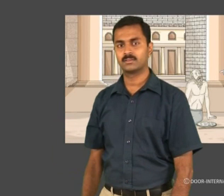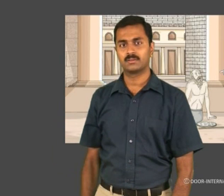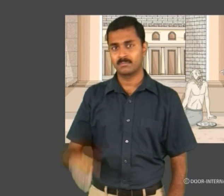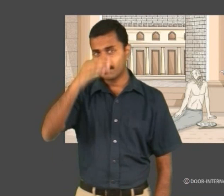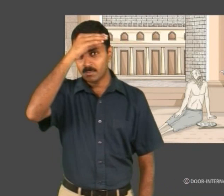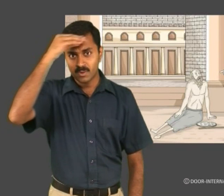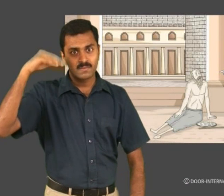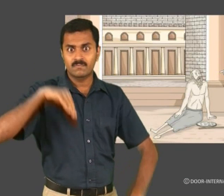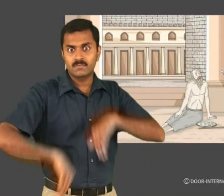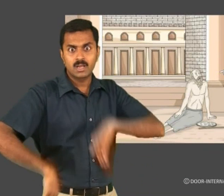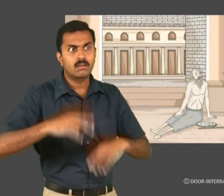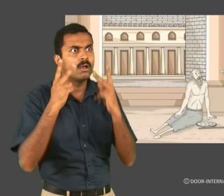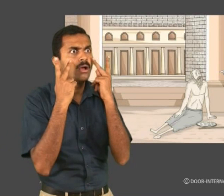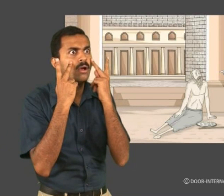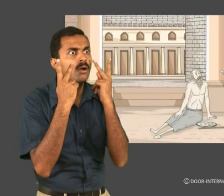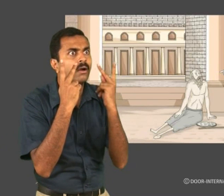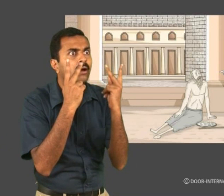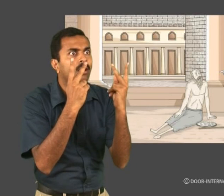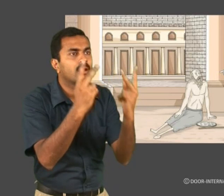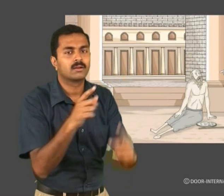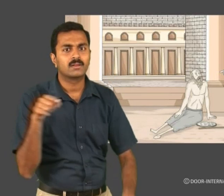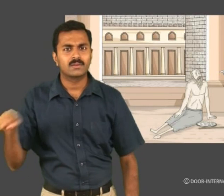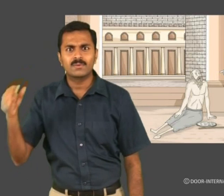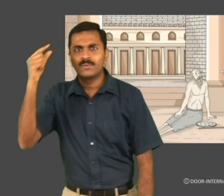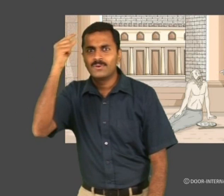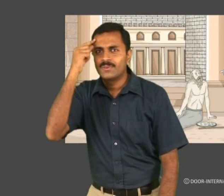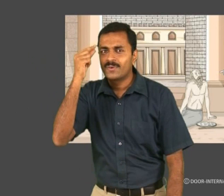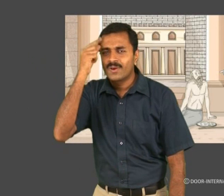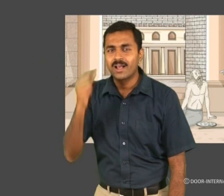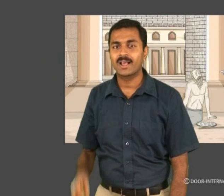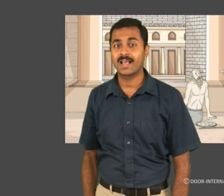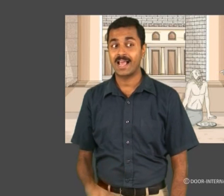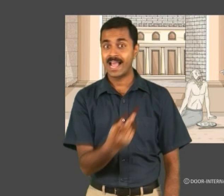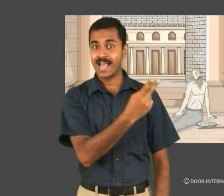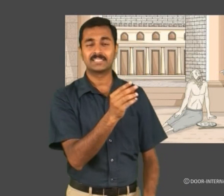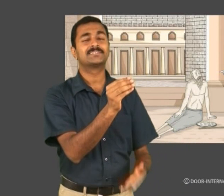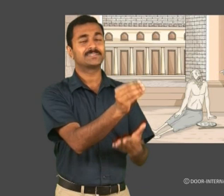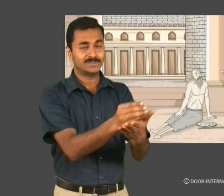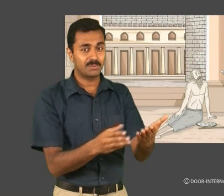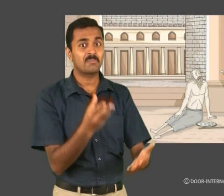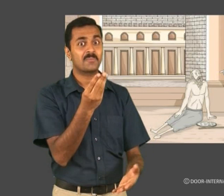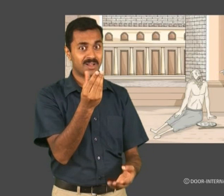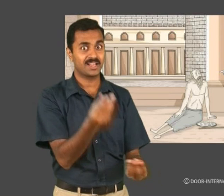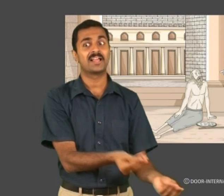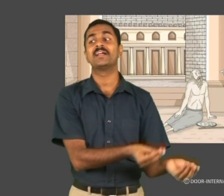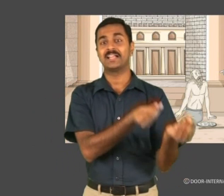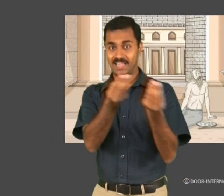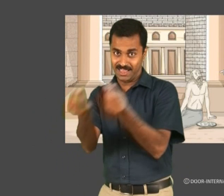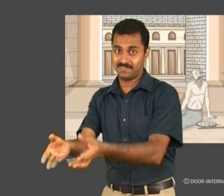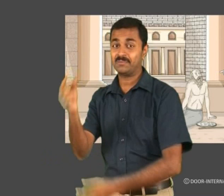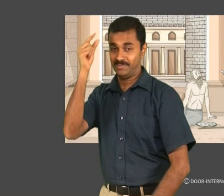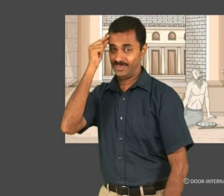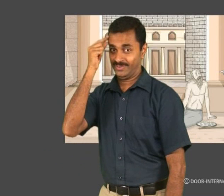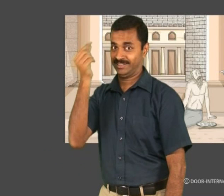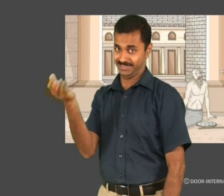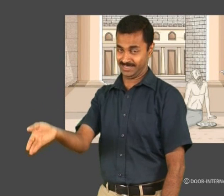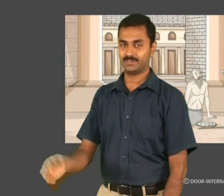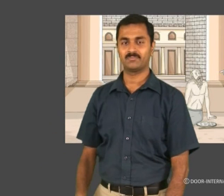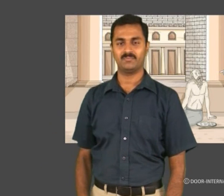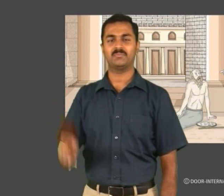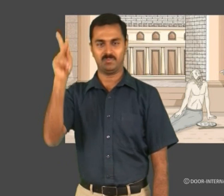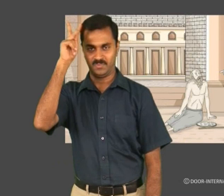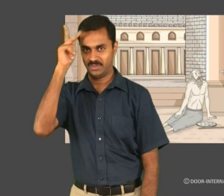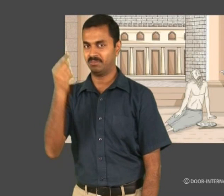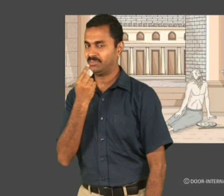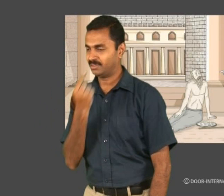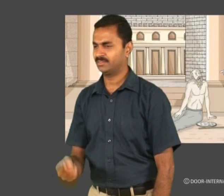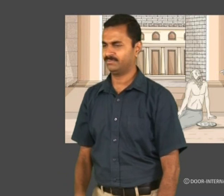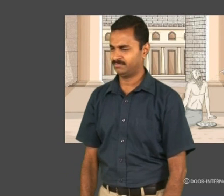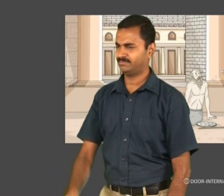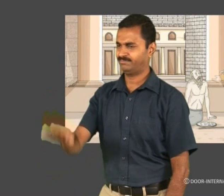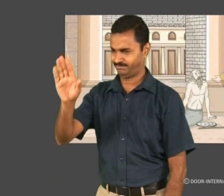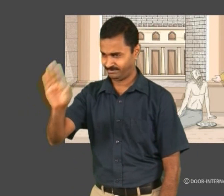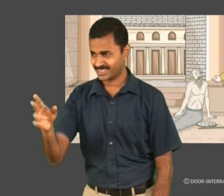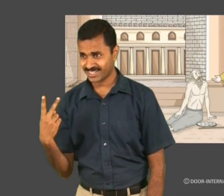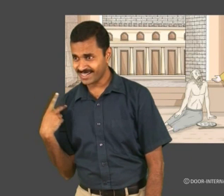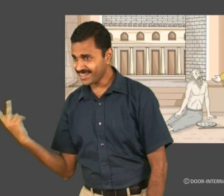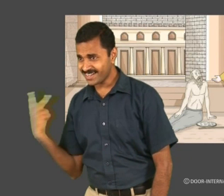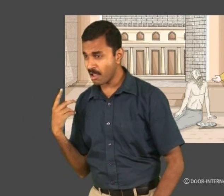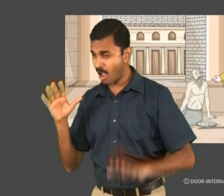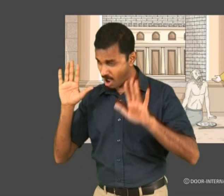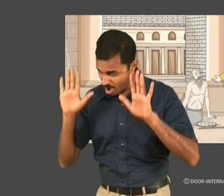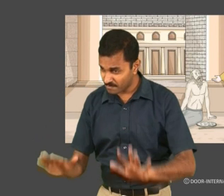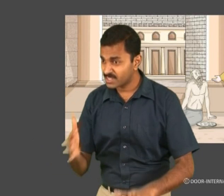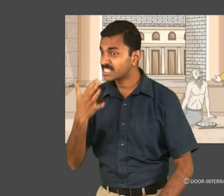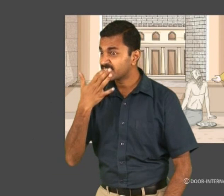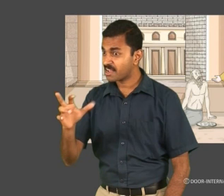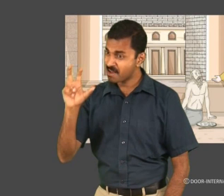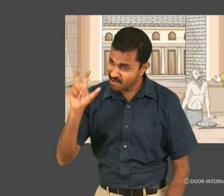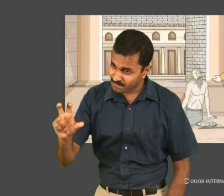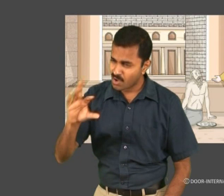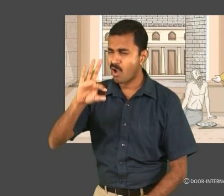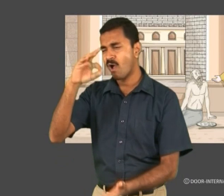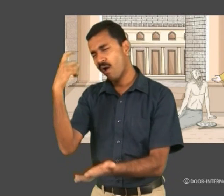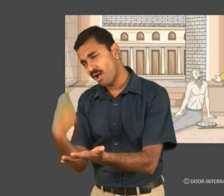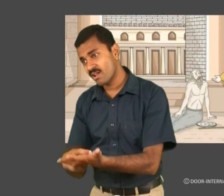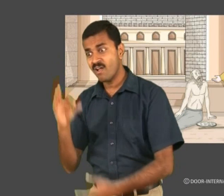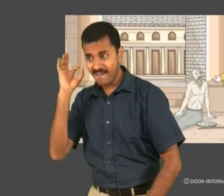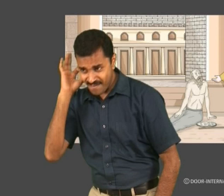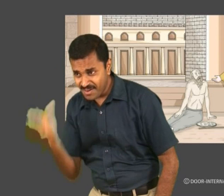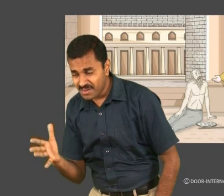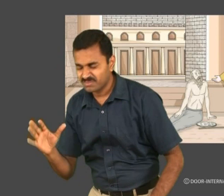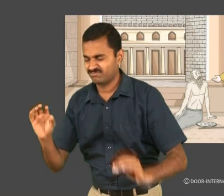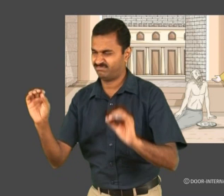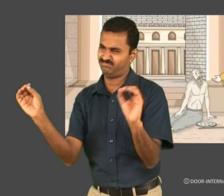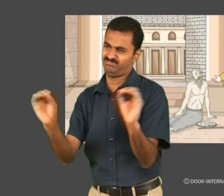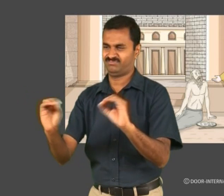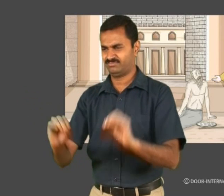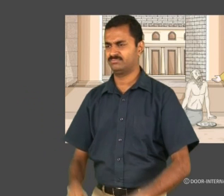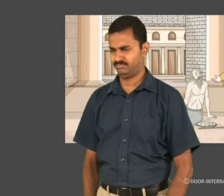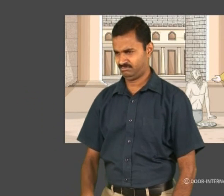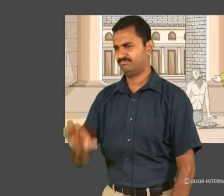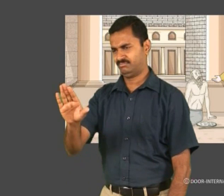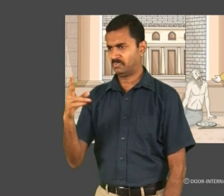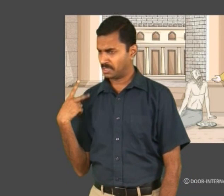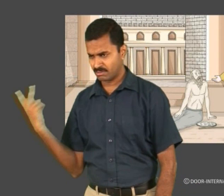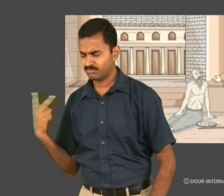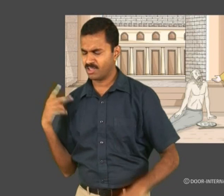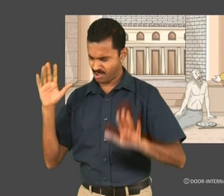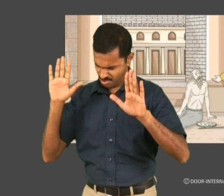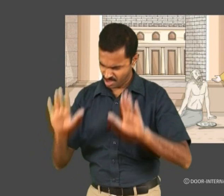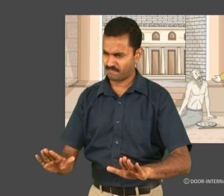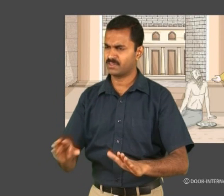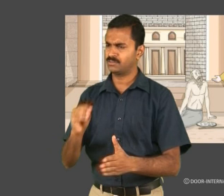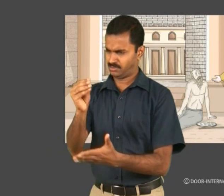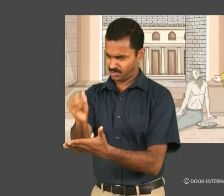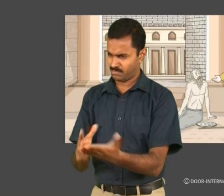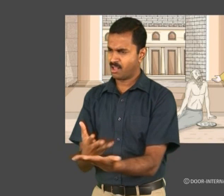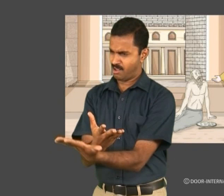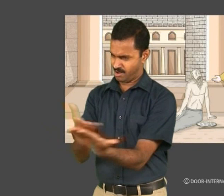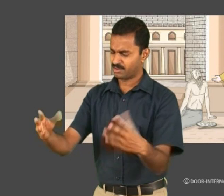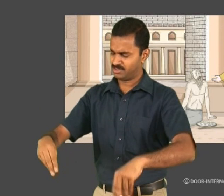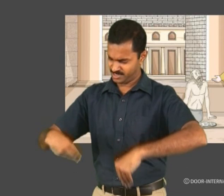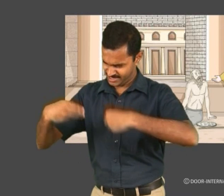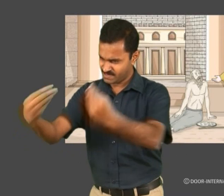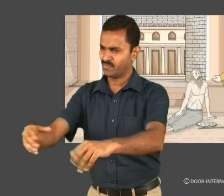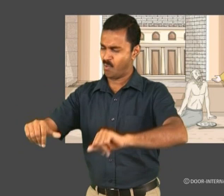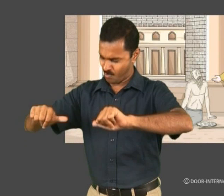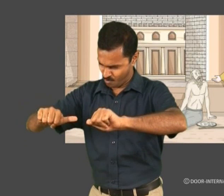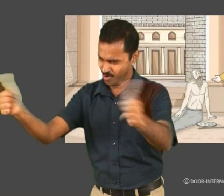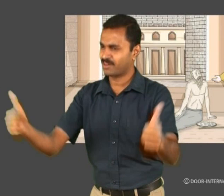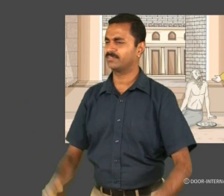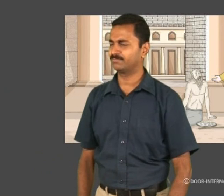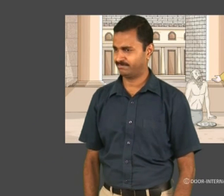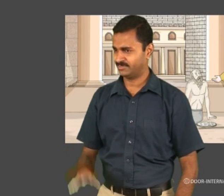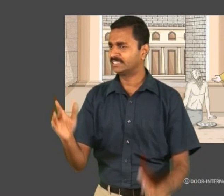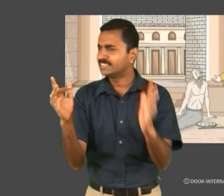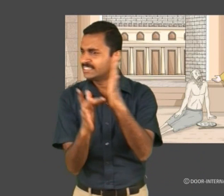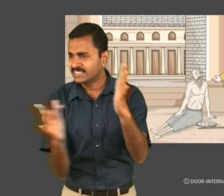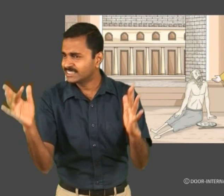“Look at us!” said Peter. So the man gave them his attention, expecting to receive something from them.